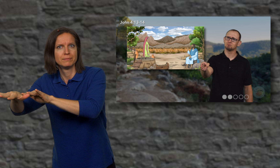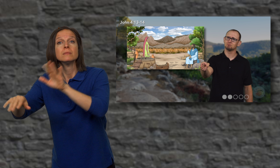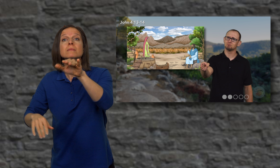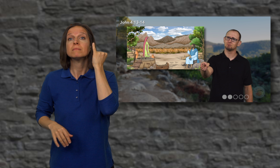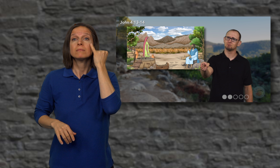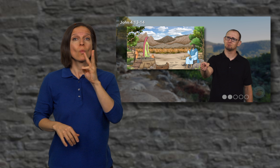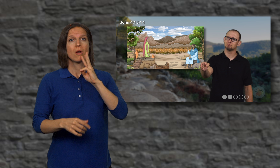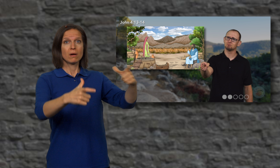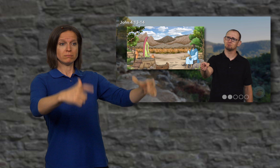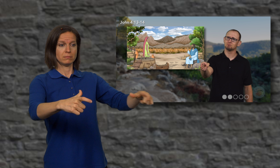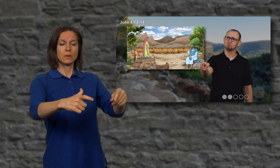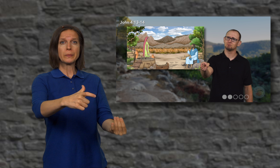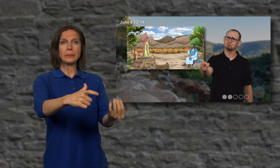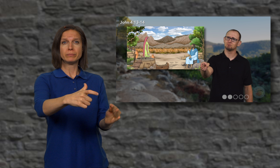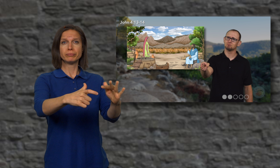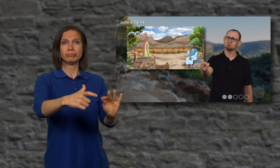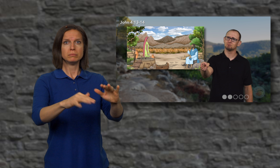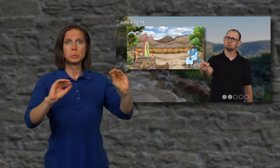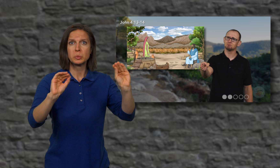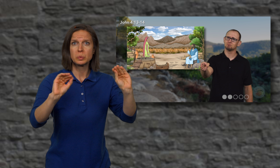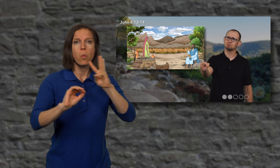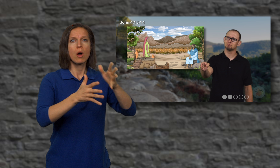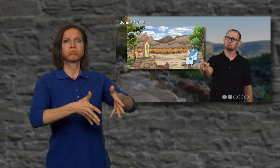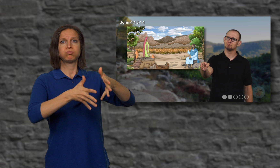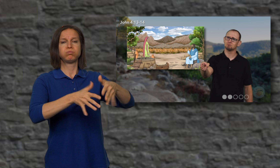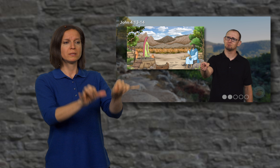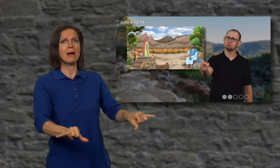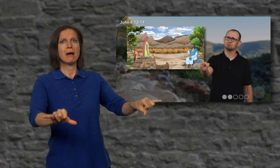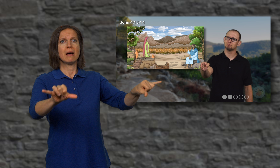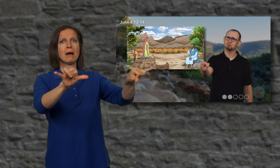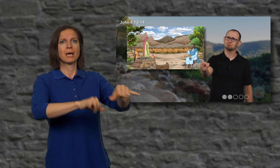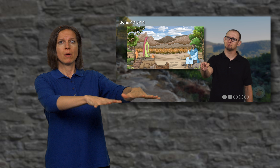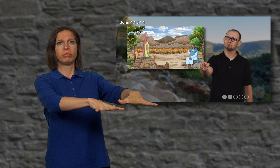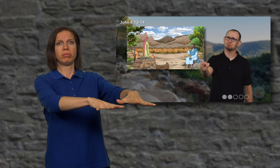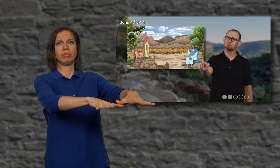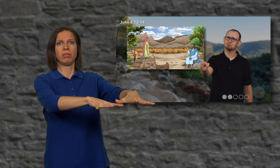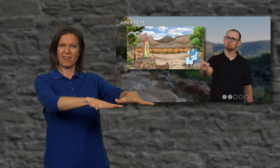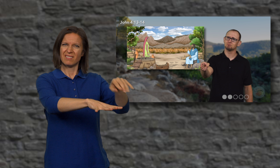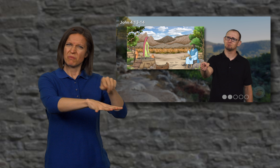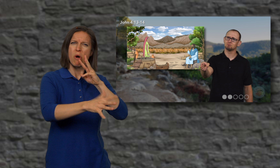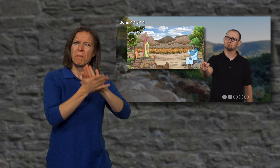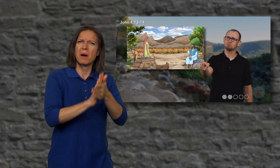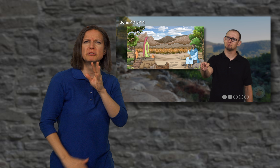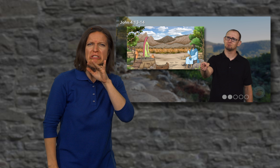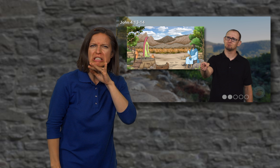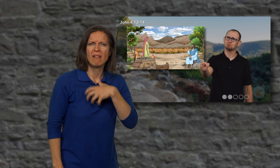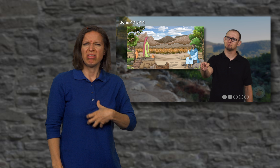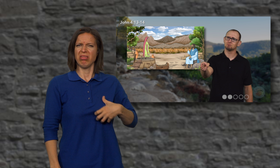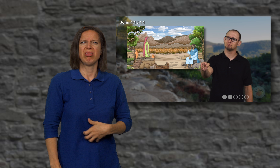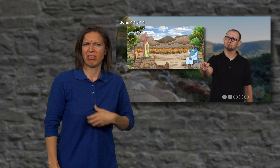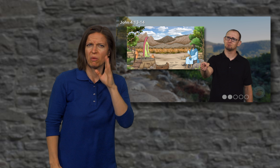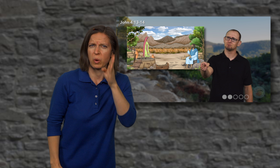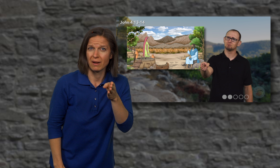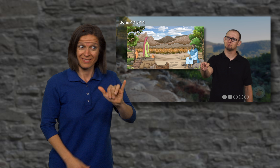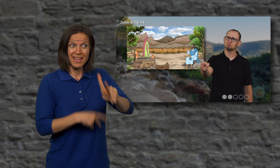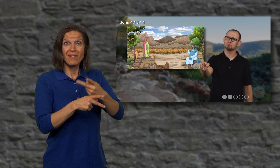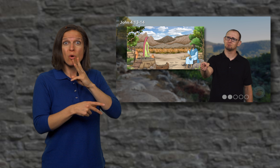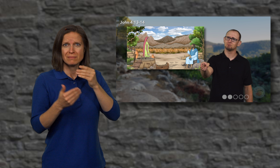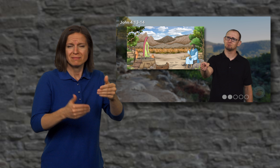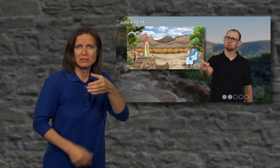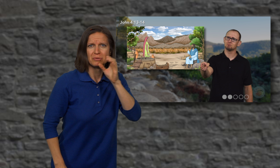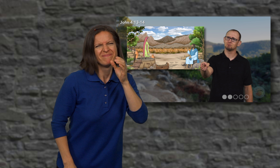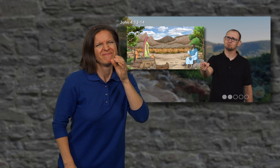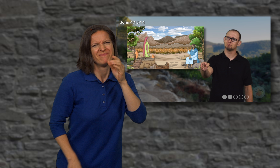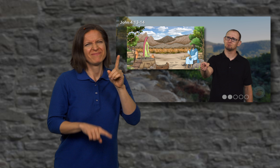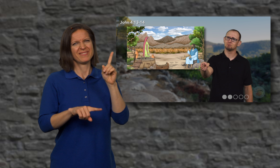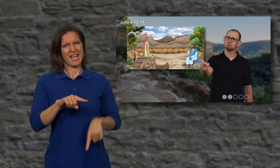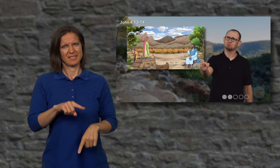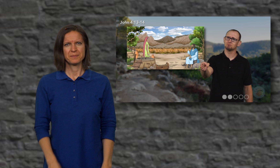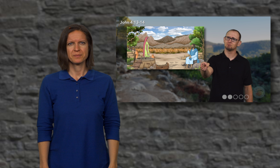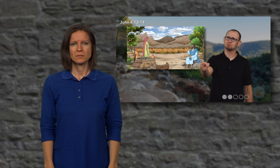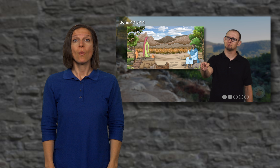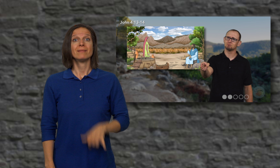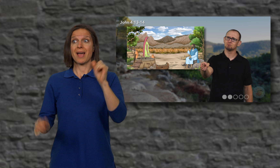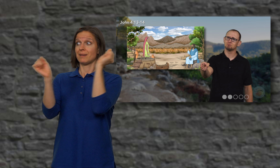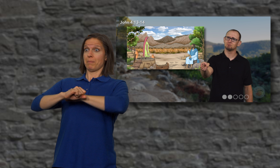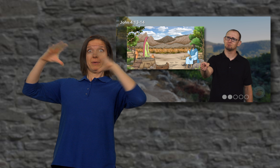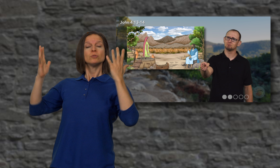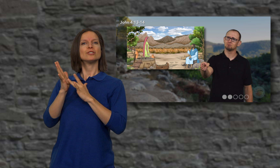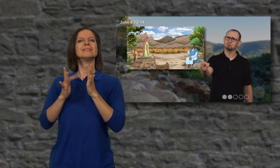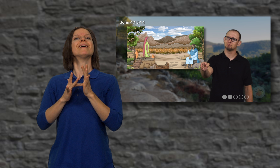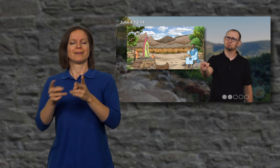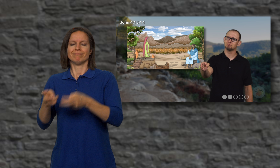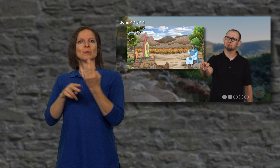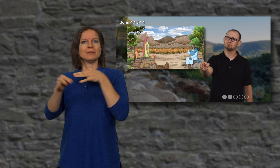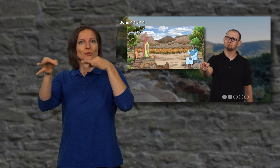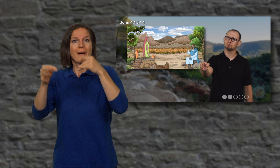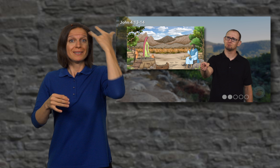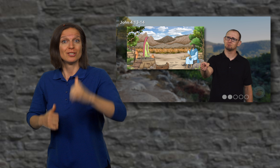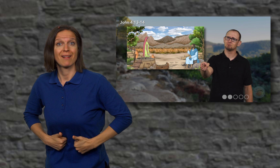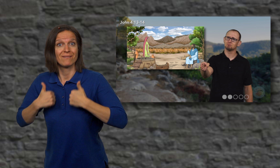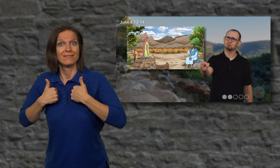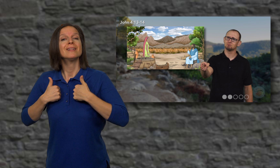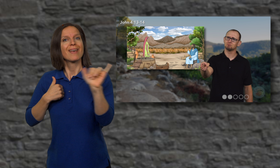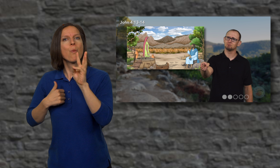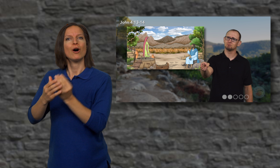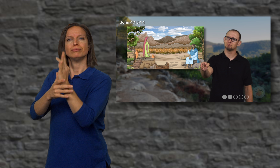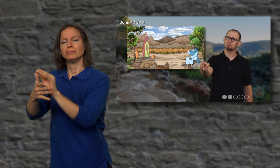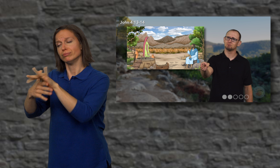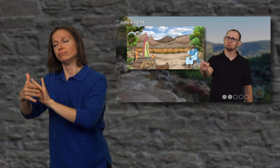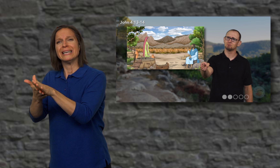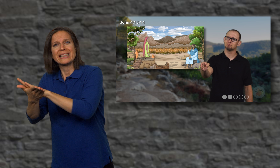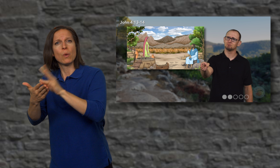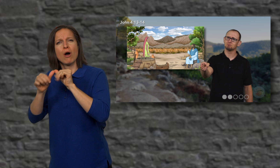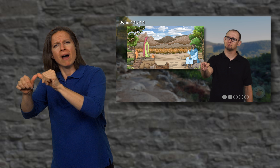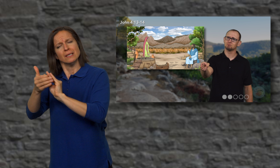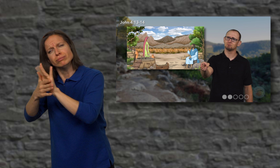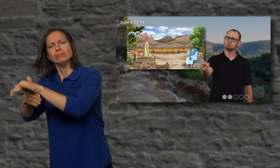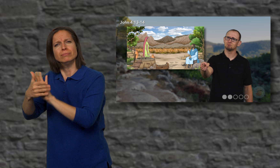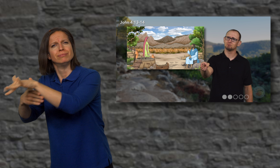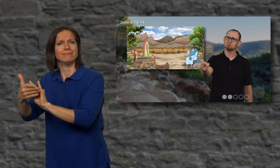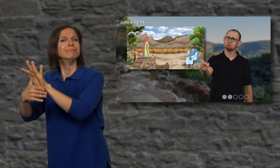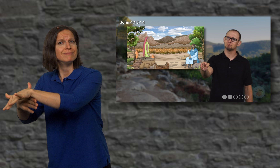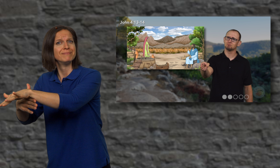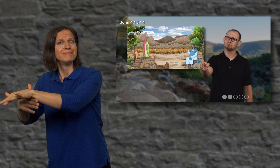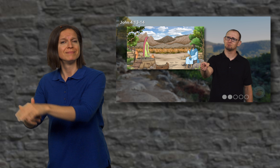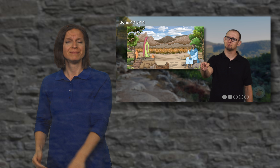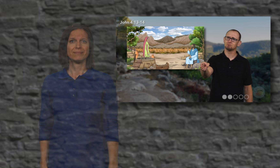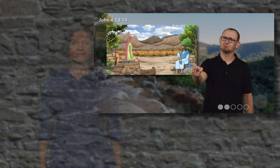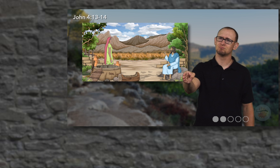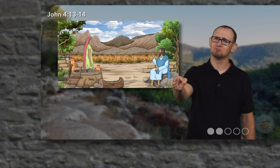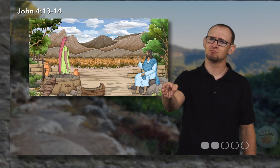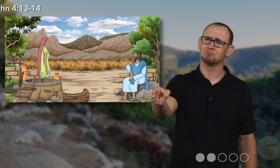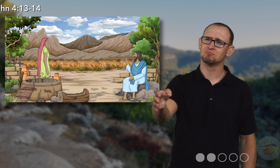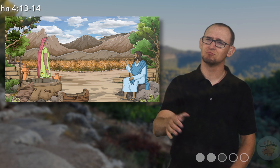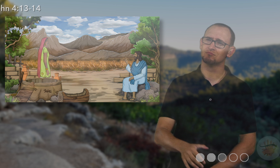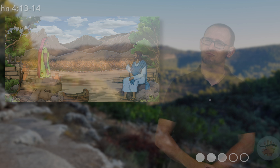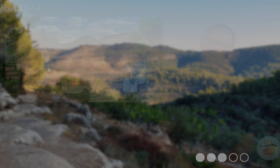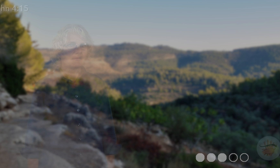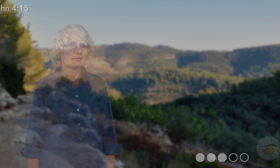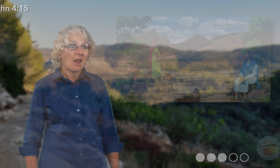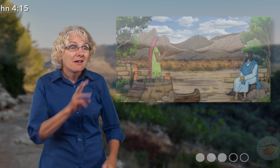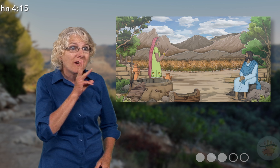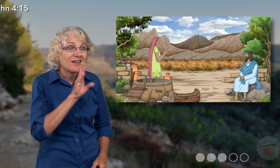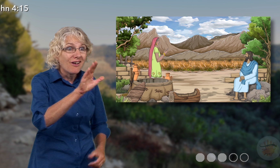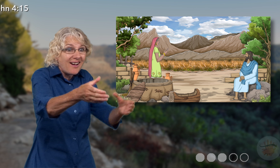Indeed, the water I give him will become in him a fount of water springing up to eternal life.”